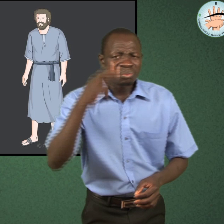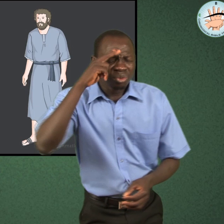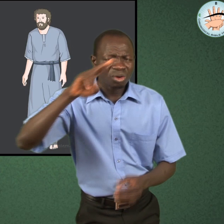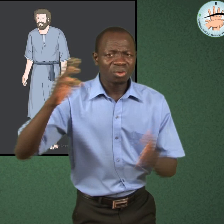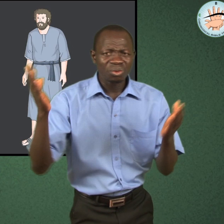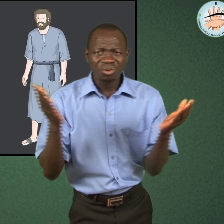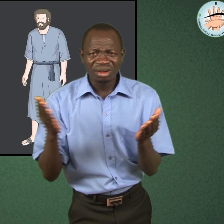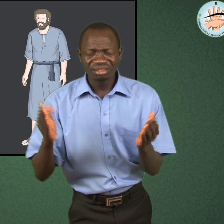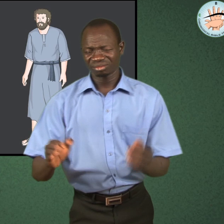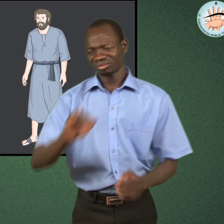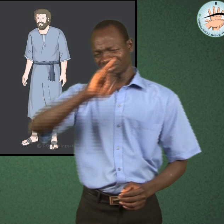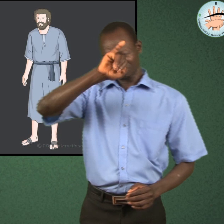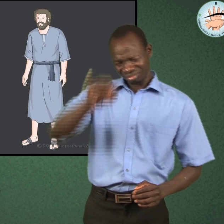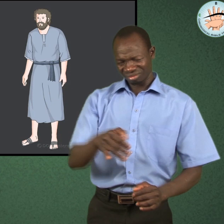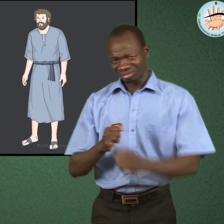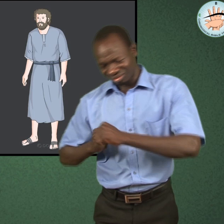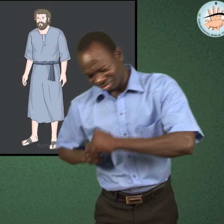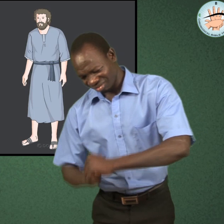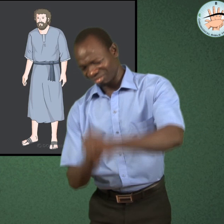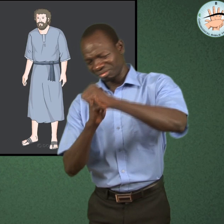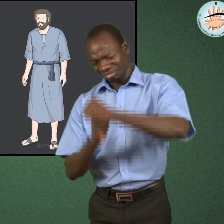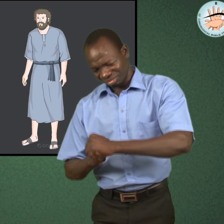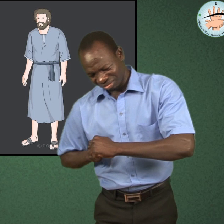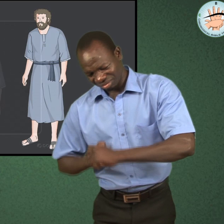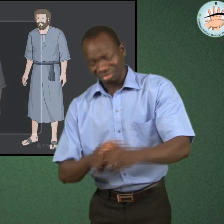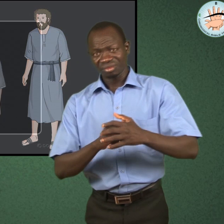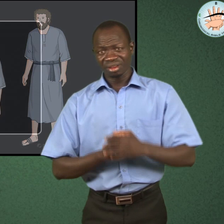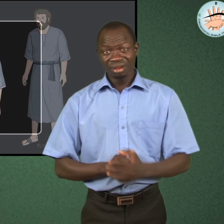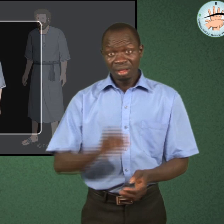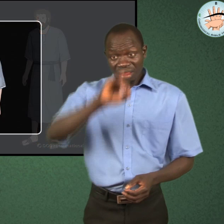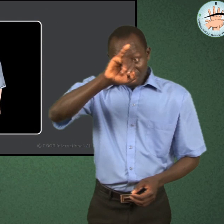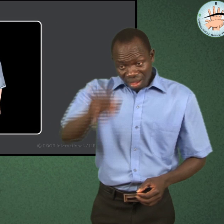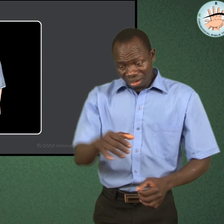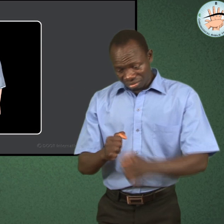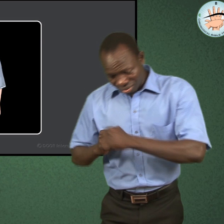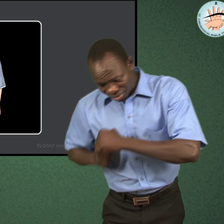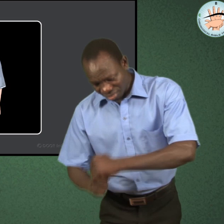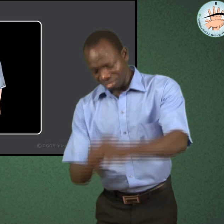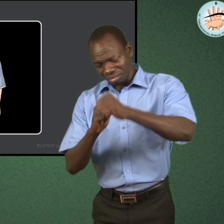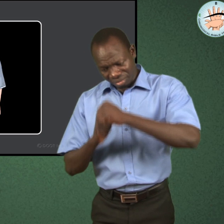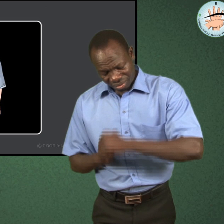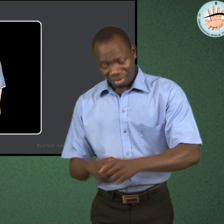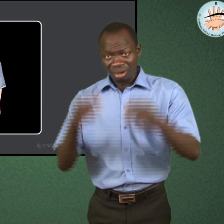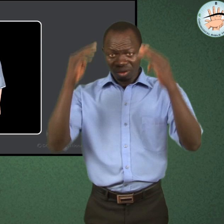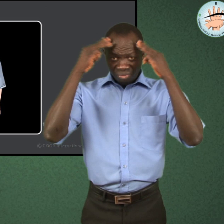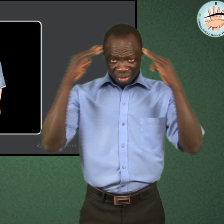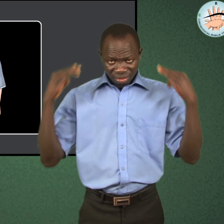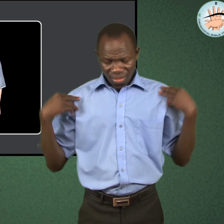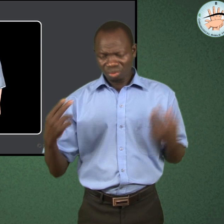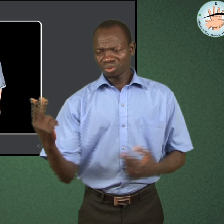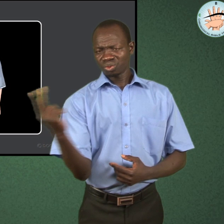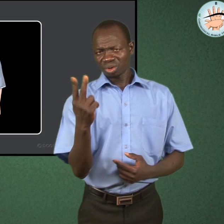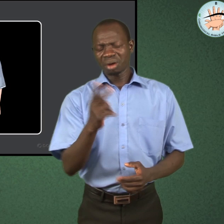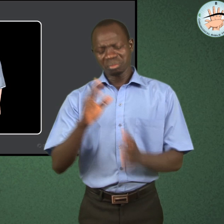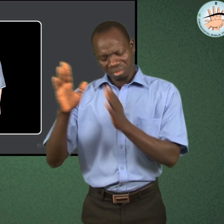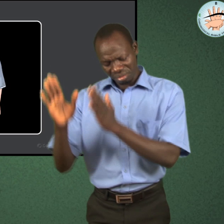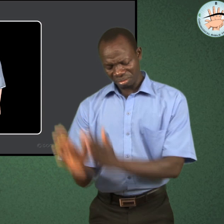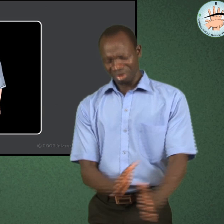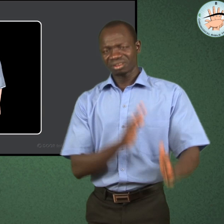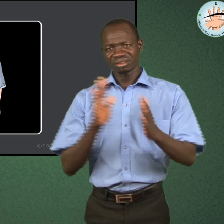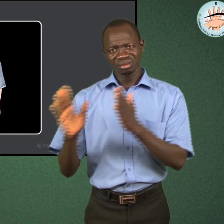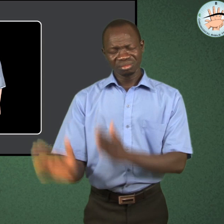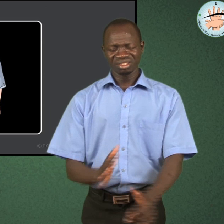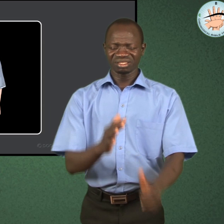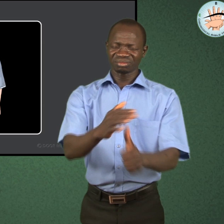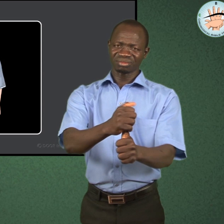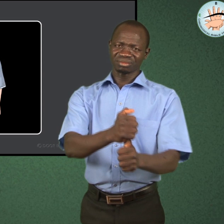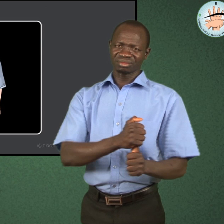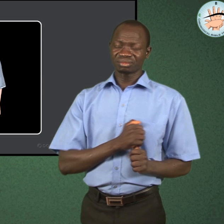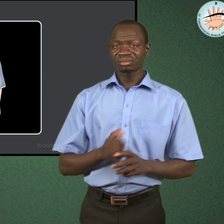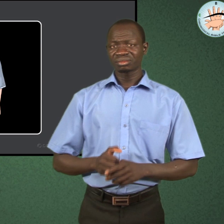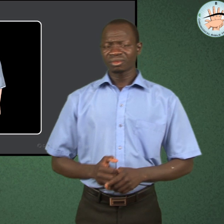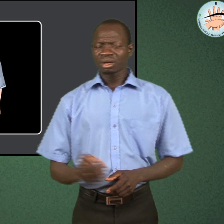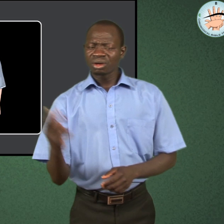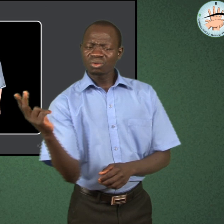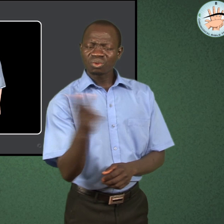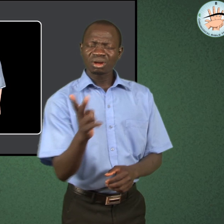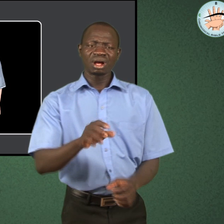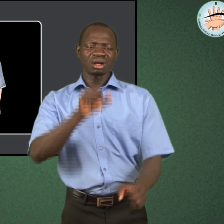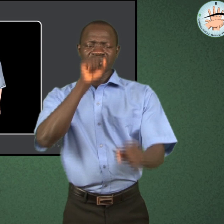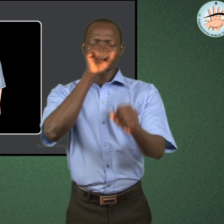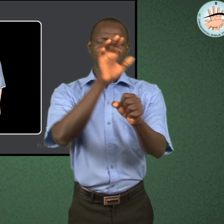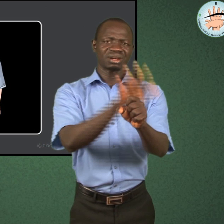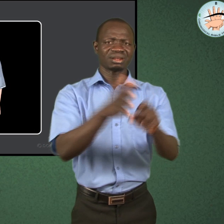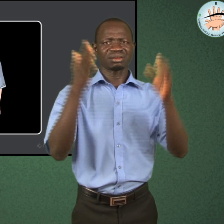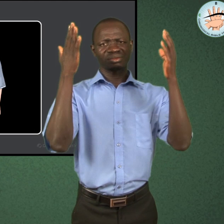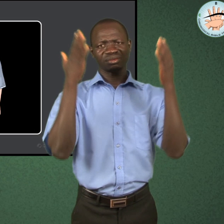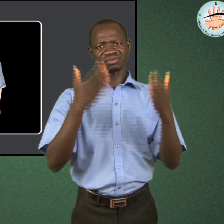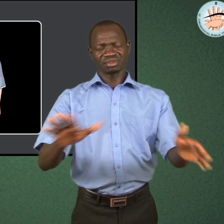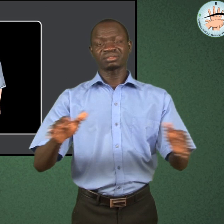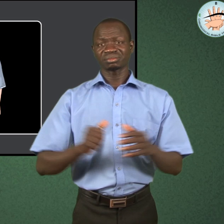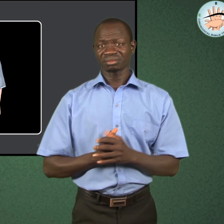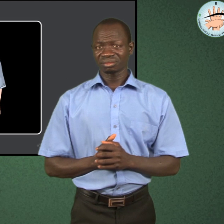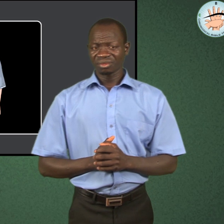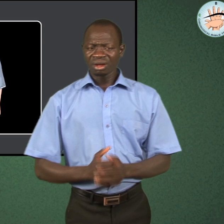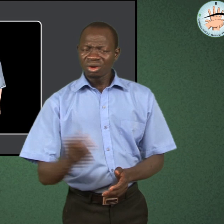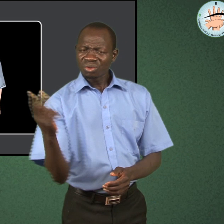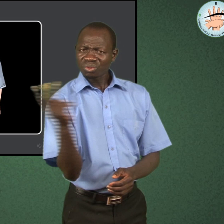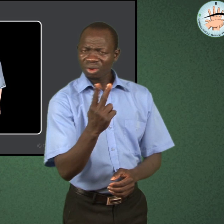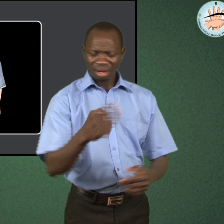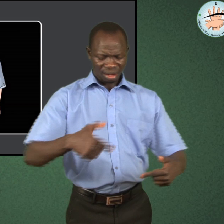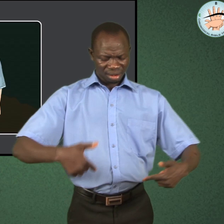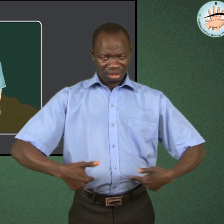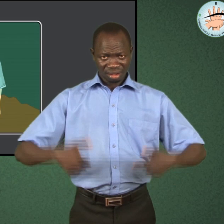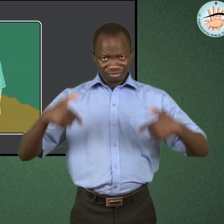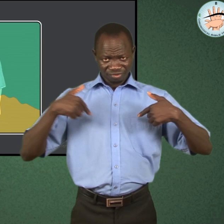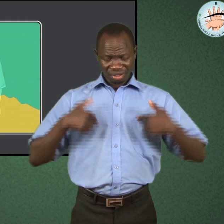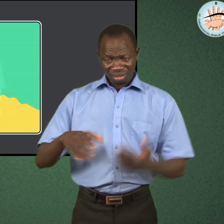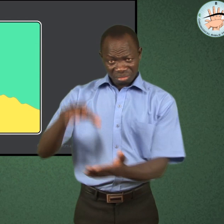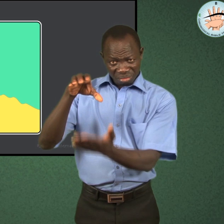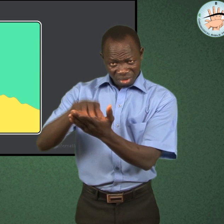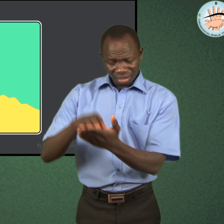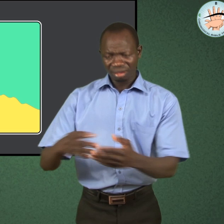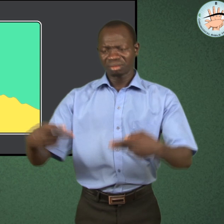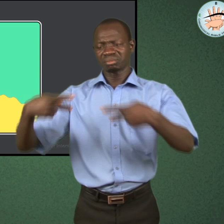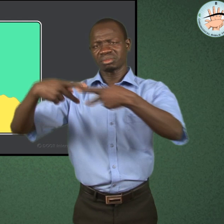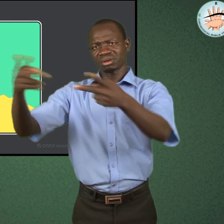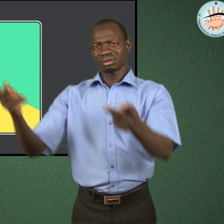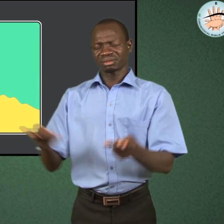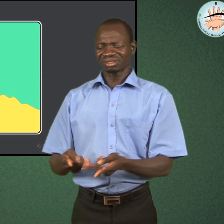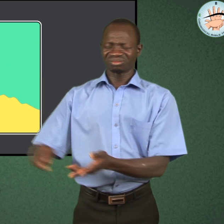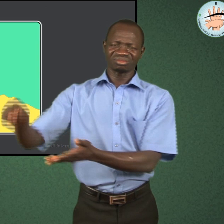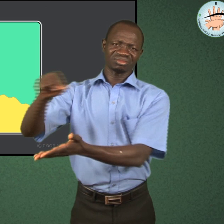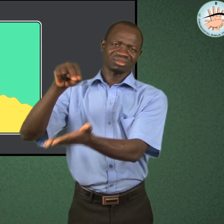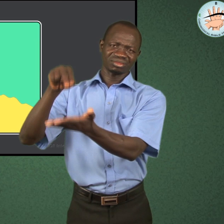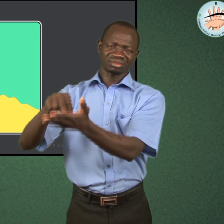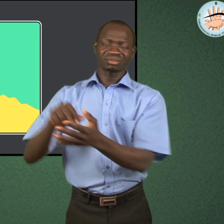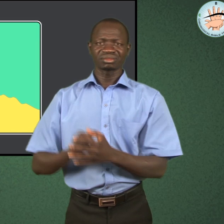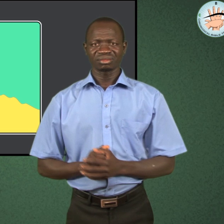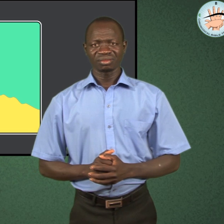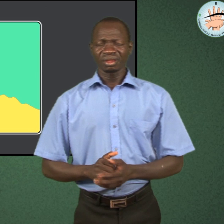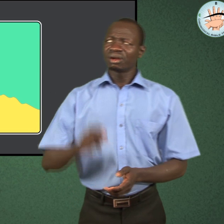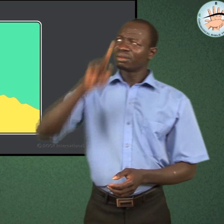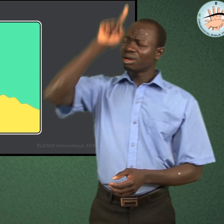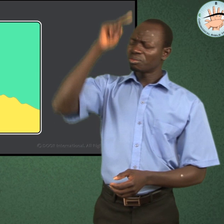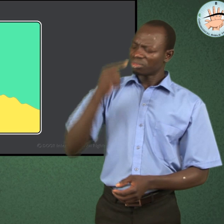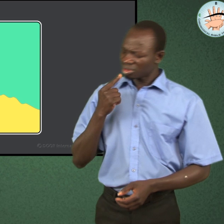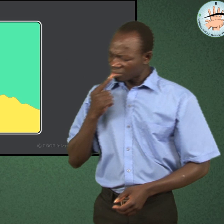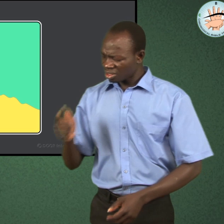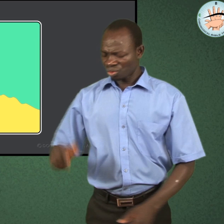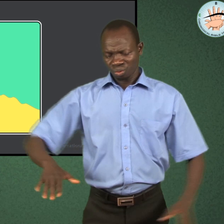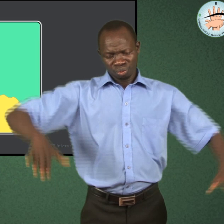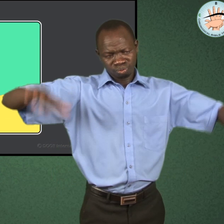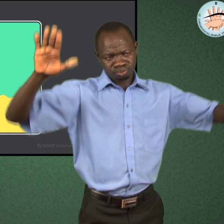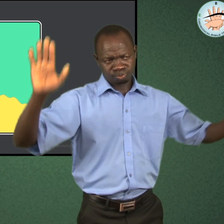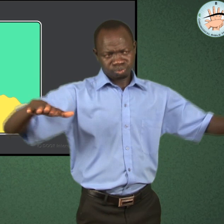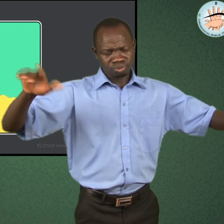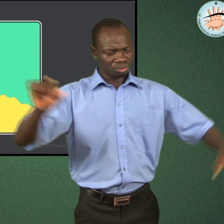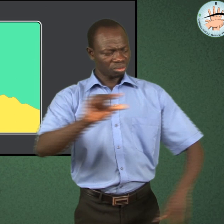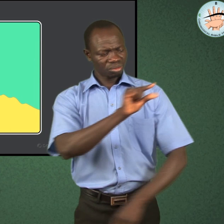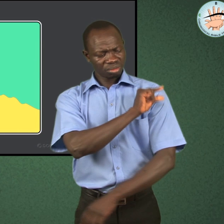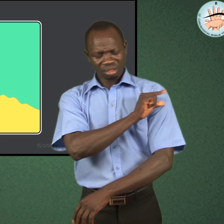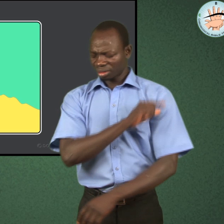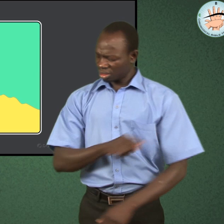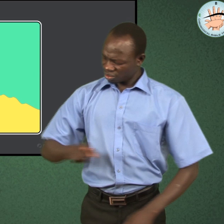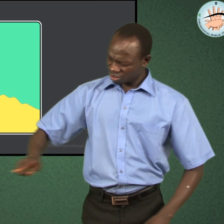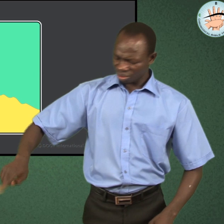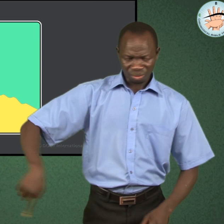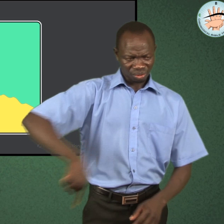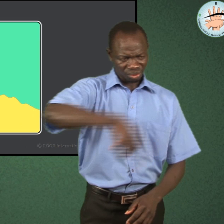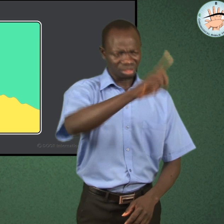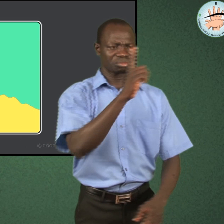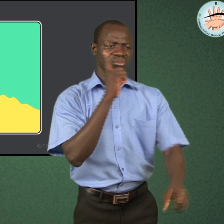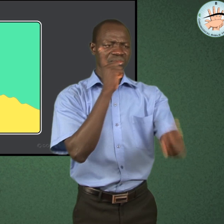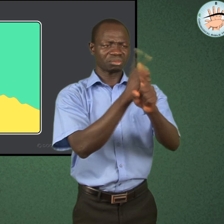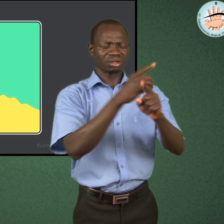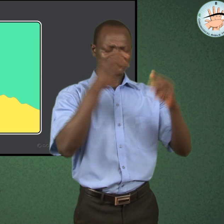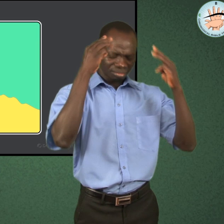All this took place to fulfill what the Lord had said through the prophet: “Behold, the virgin will be with child and will give birth to a son, and they will call Him Immanuel” (which means, “God with us”). When Joseph woke up, he did as the angel of the Lord had commanded him, and embraced Mary as his wife. But he had no union with her until she gave birth to a Son. And he gave Him the name Jesus.